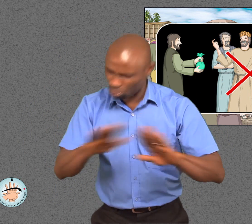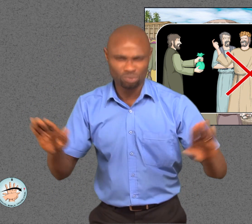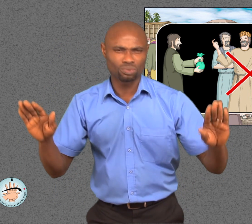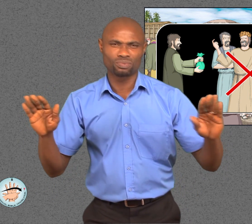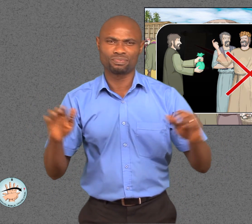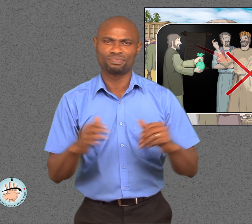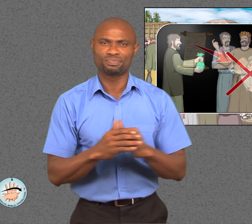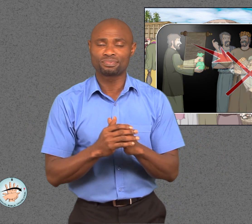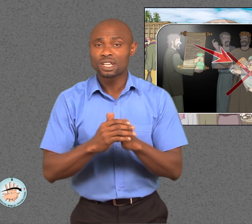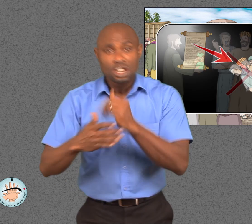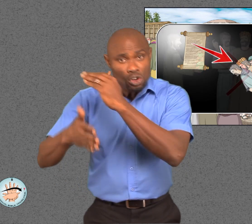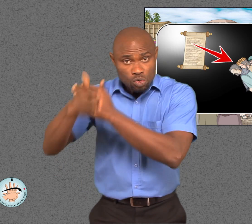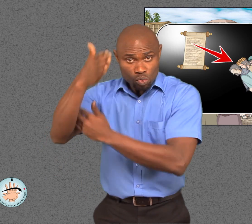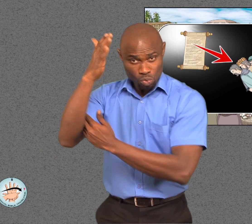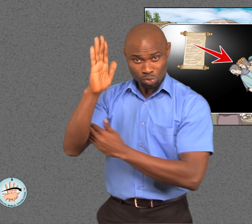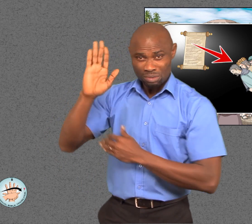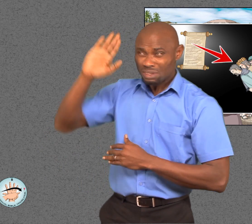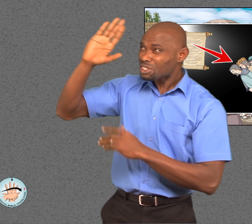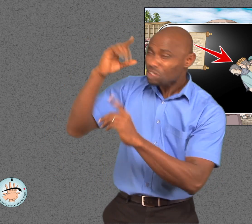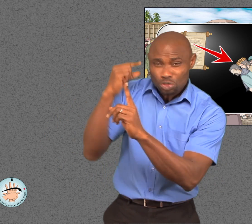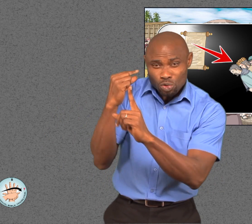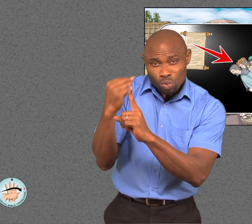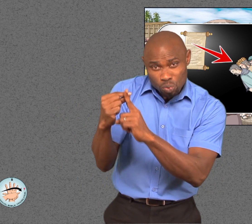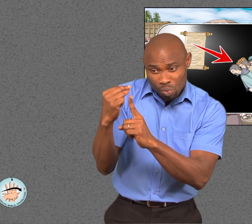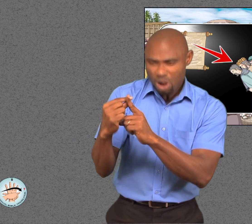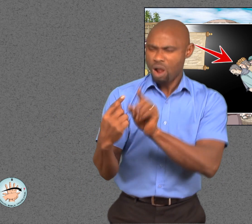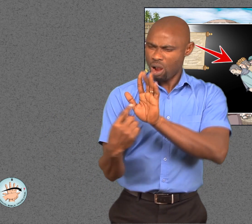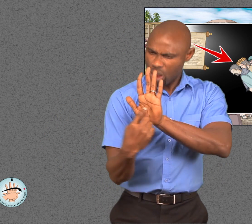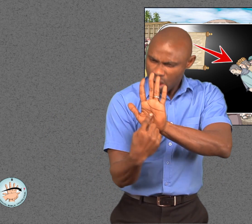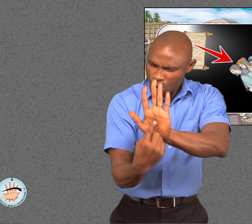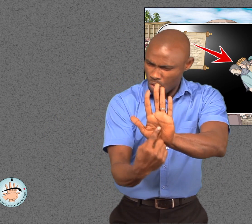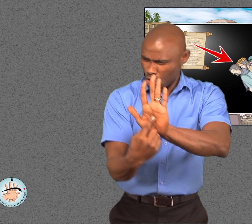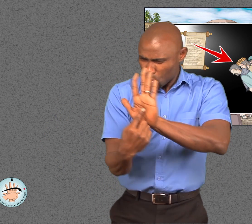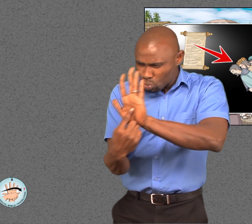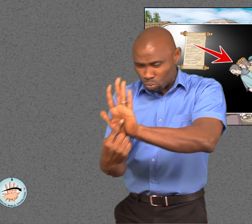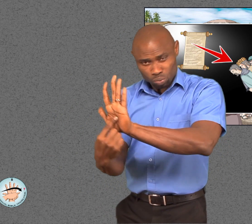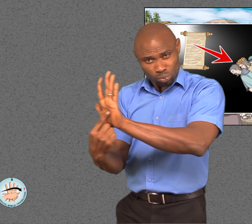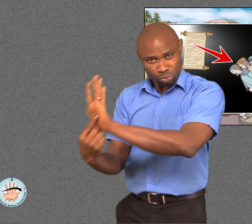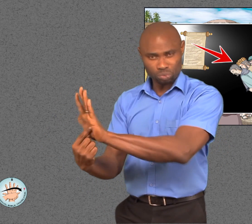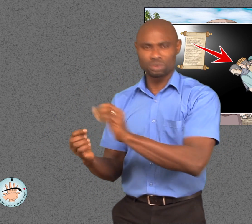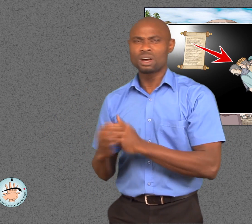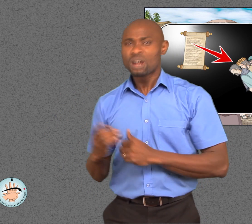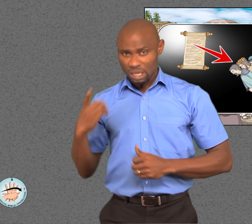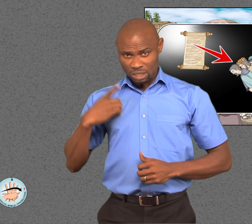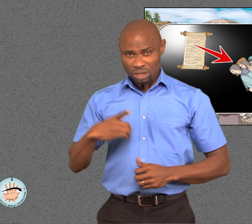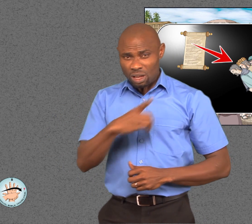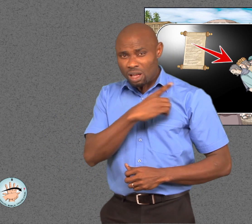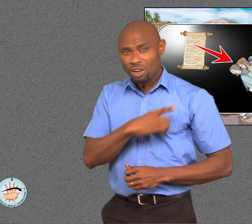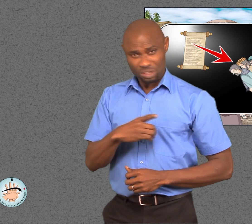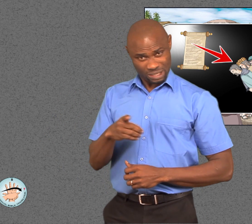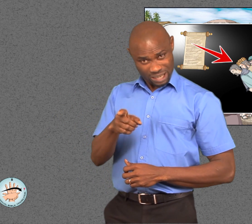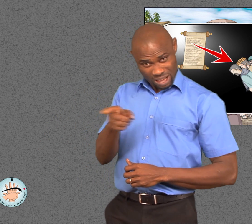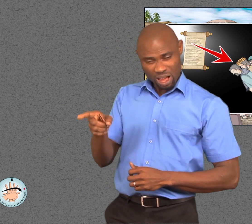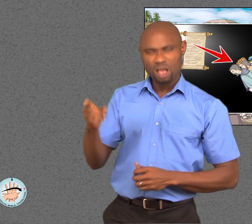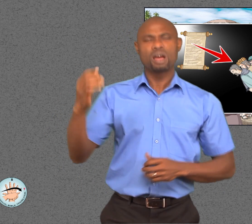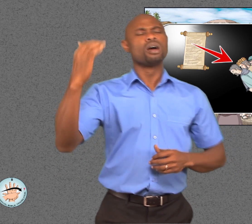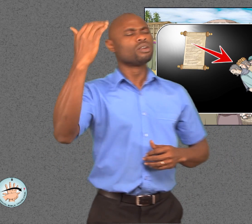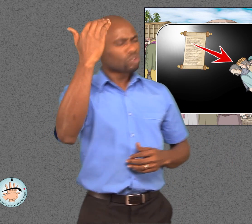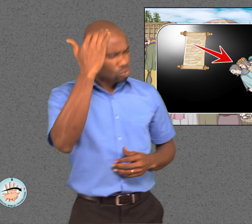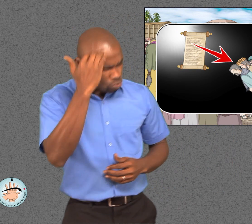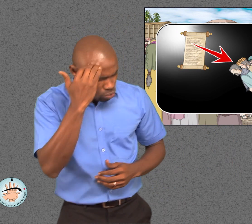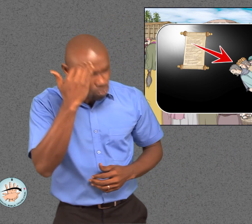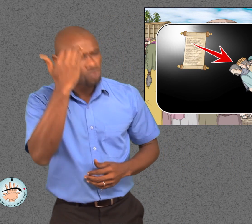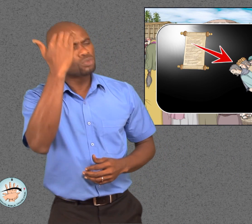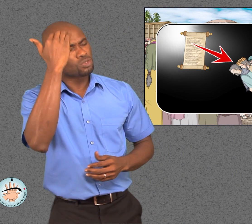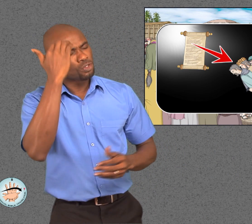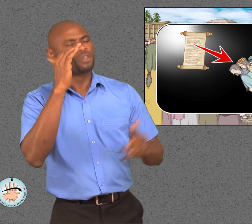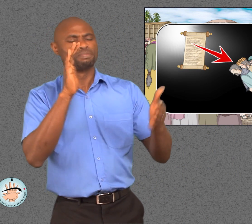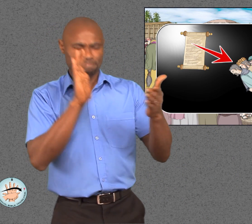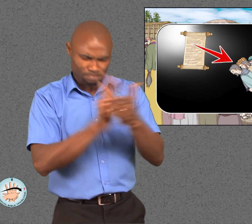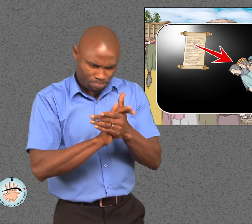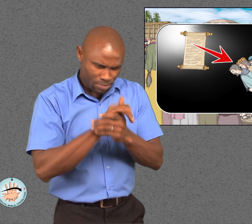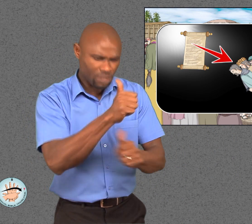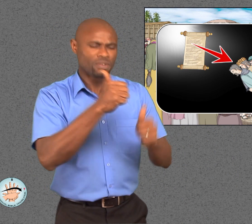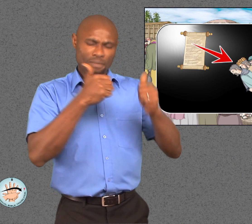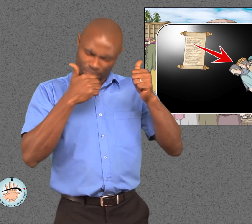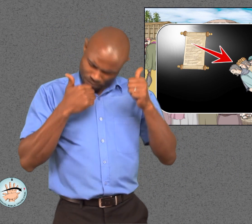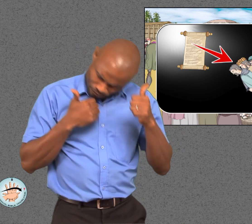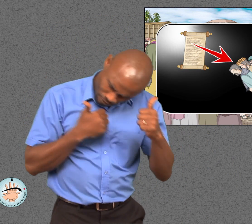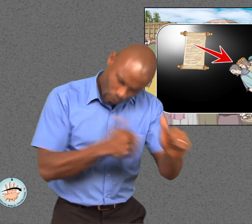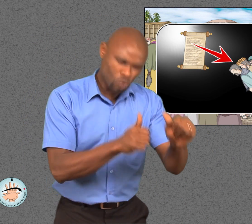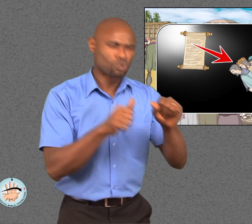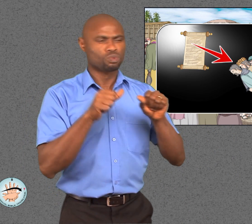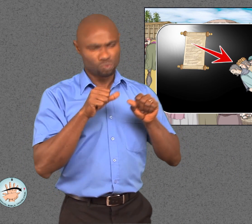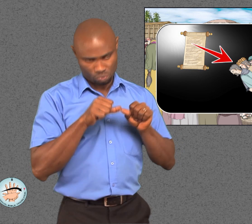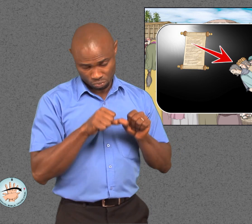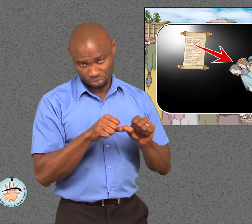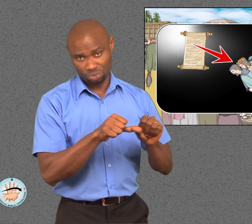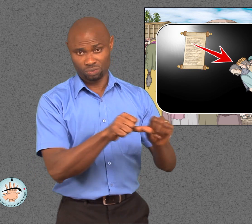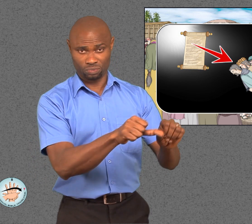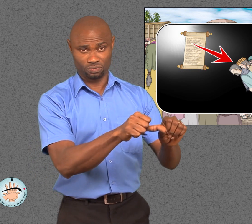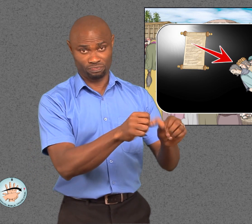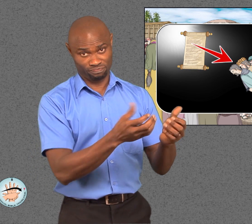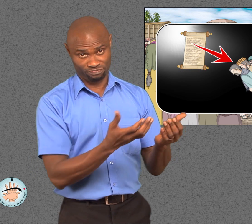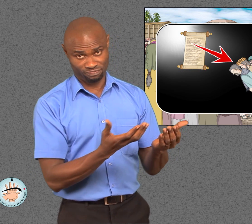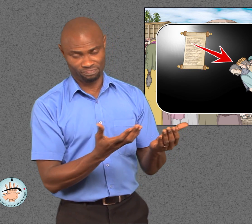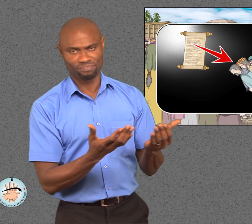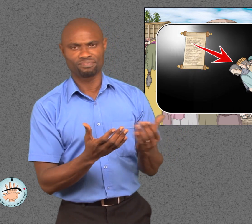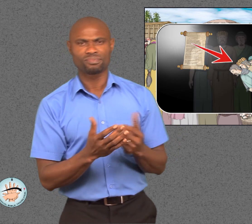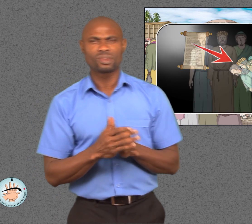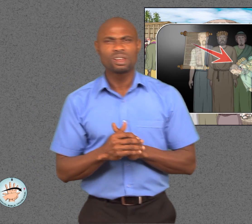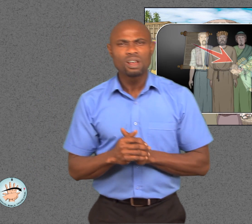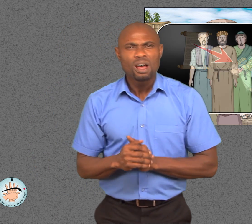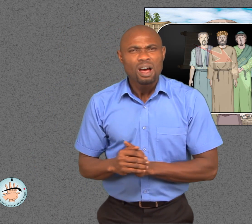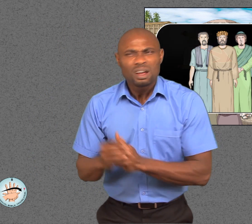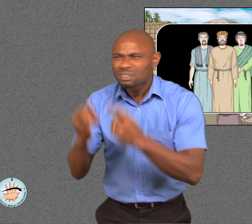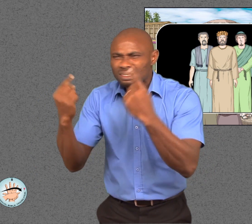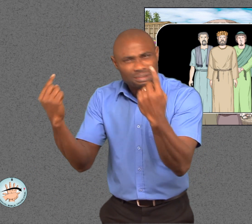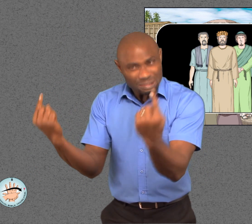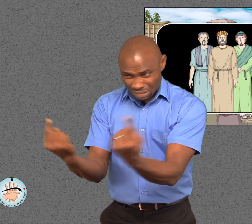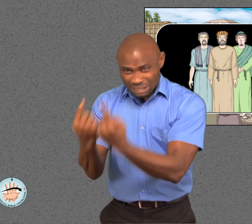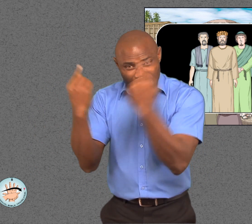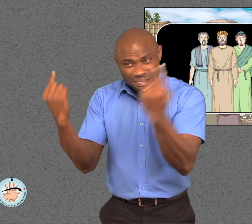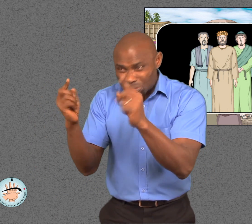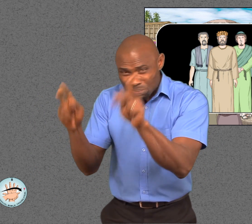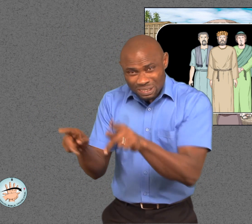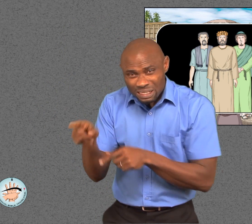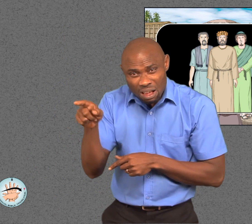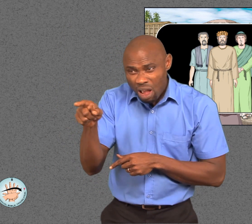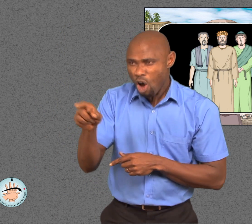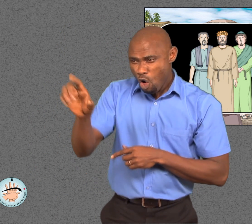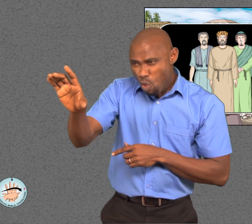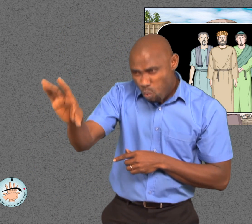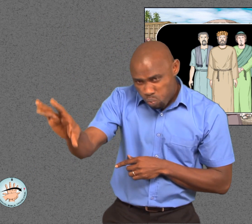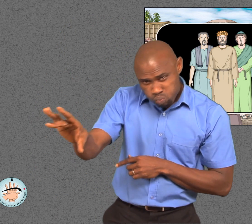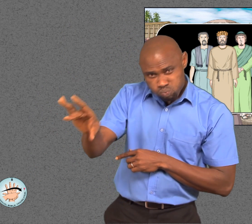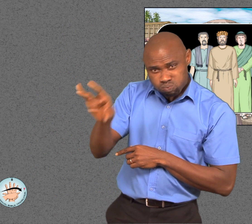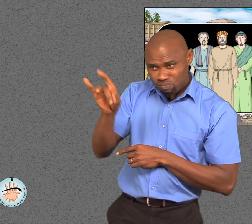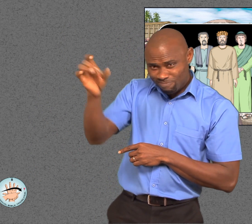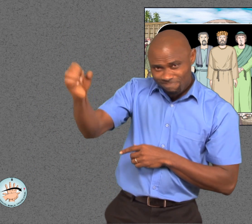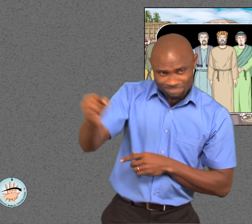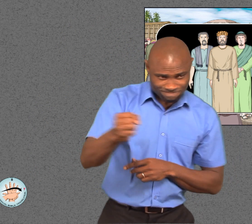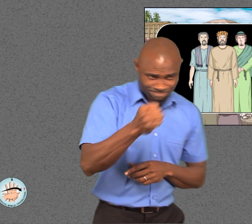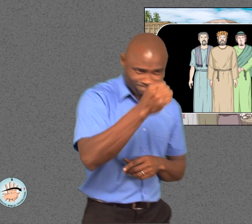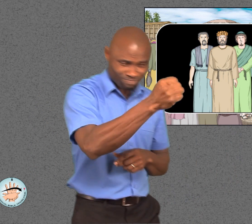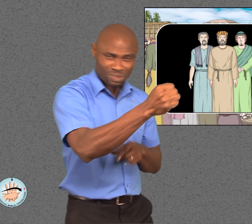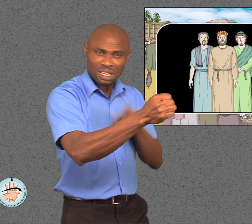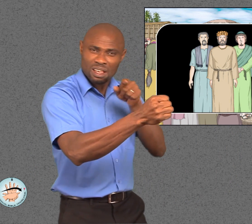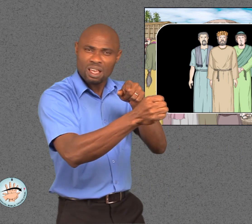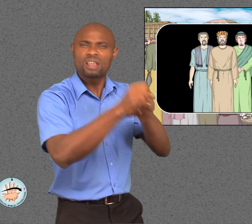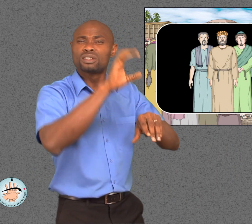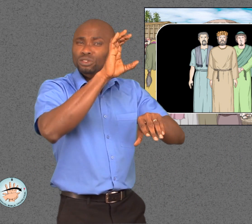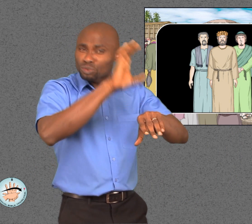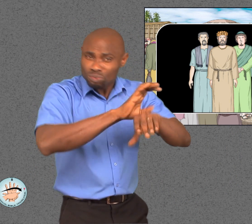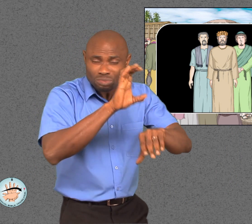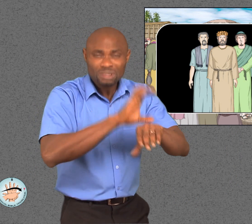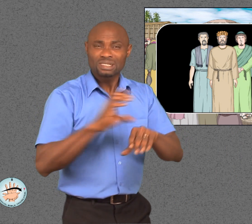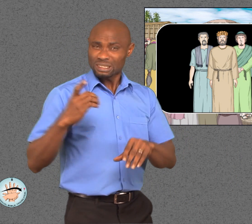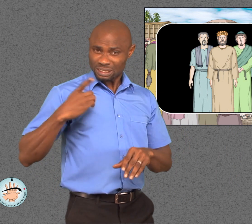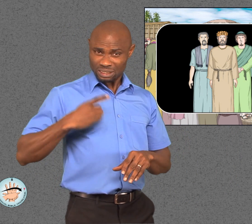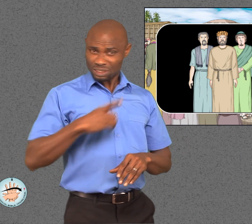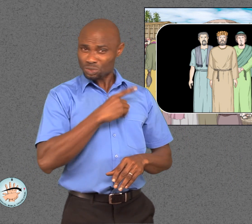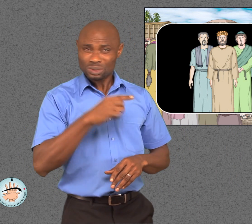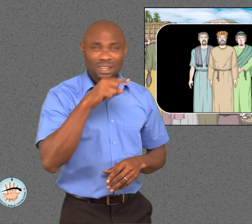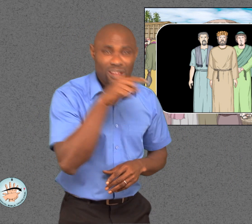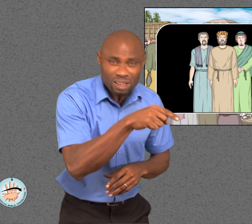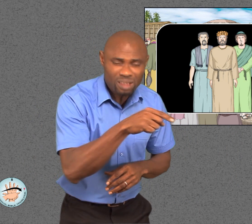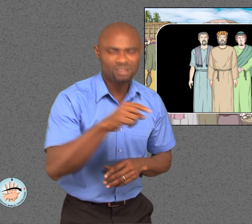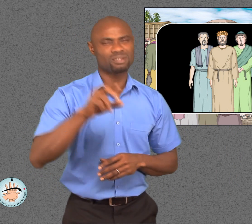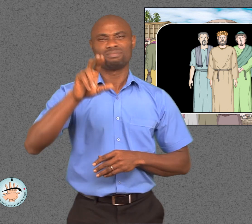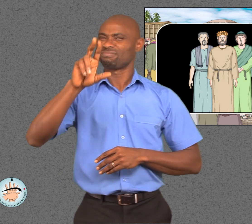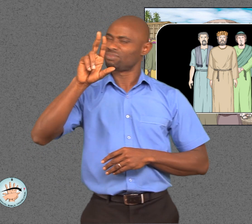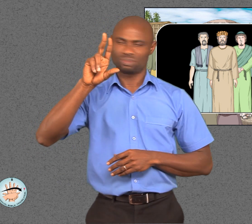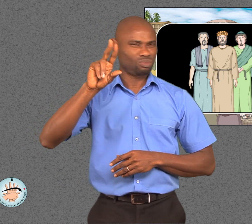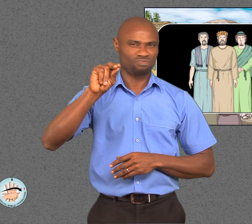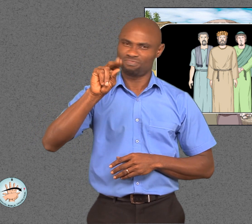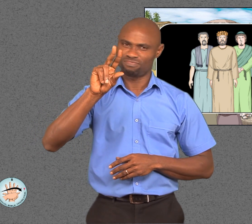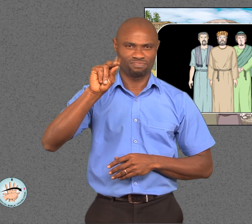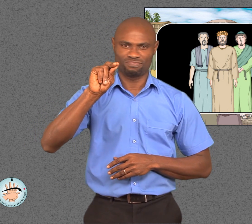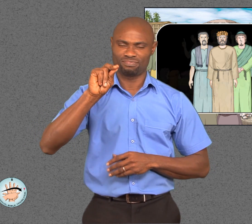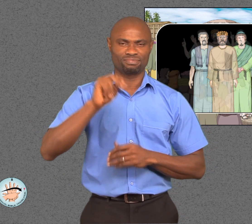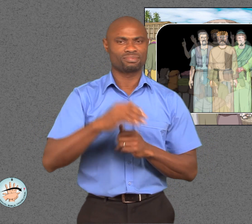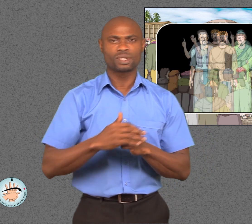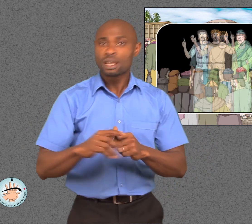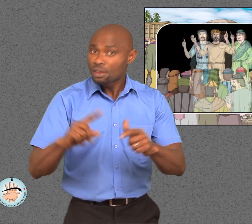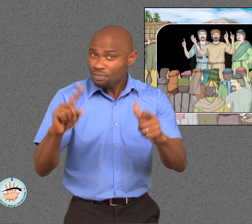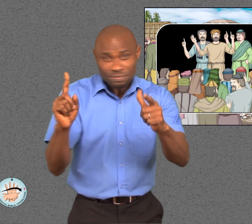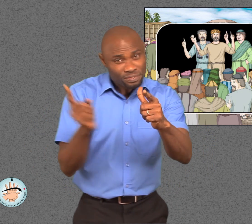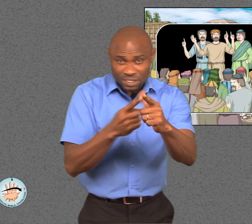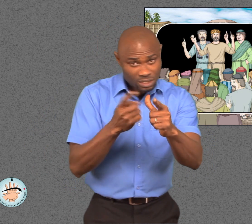They must hold to the mystery of the faith with a clear conscience. Additionally, they must first be tested.